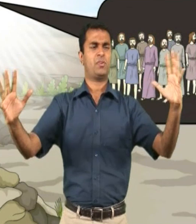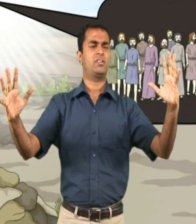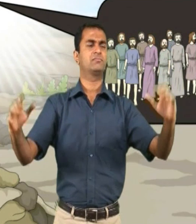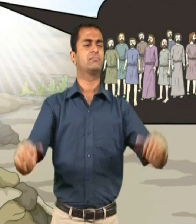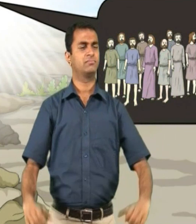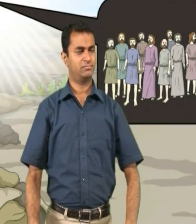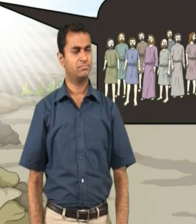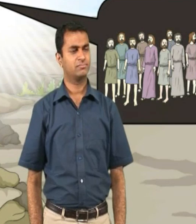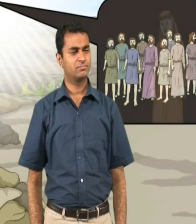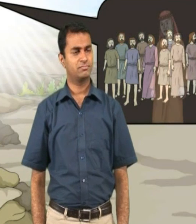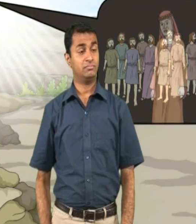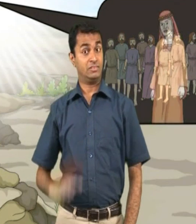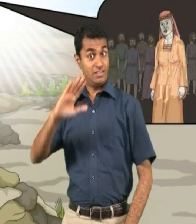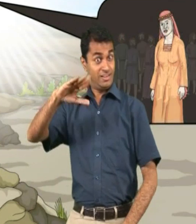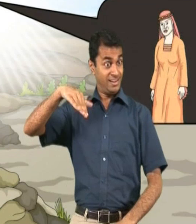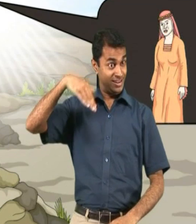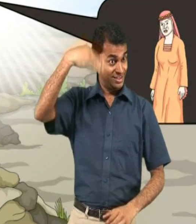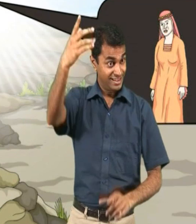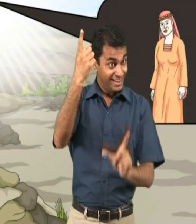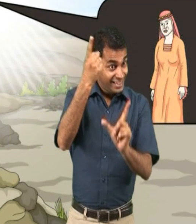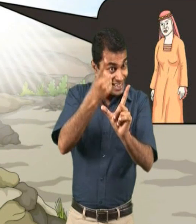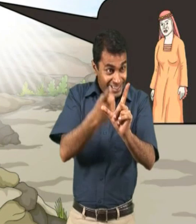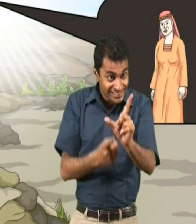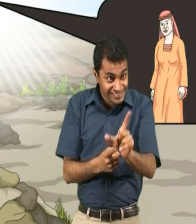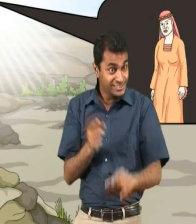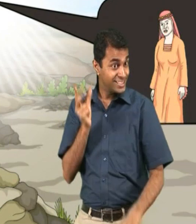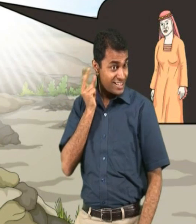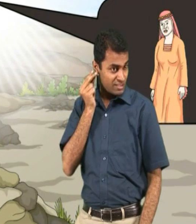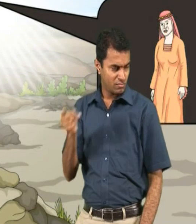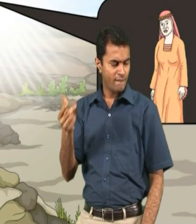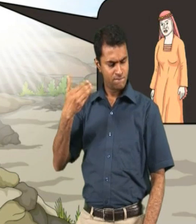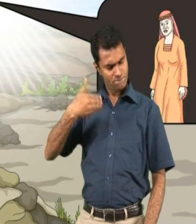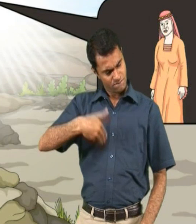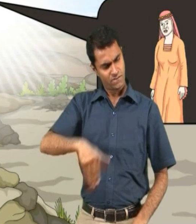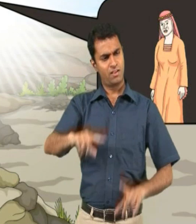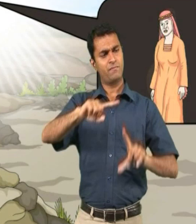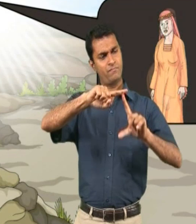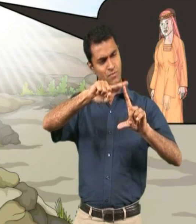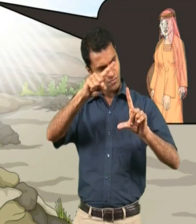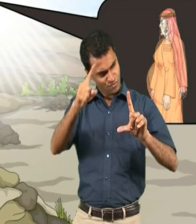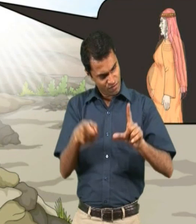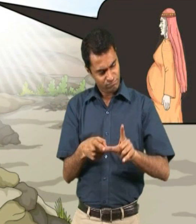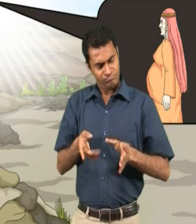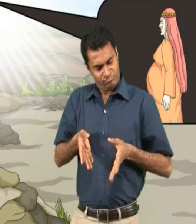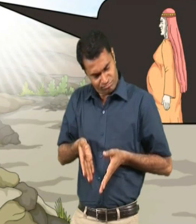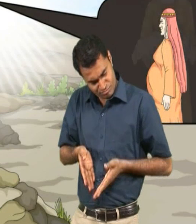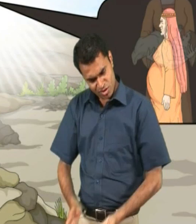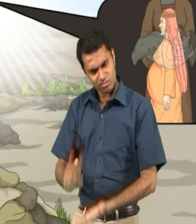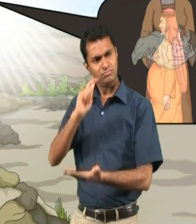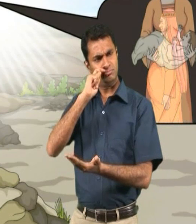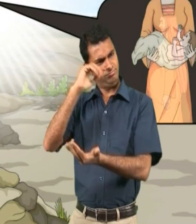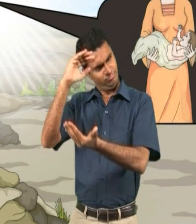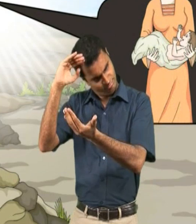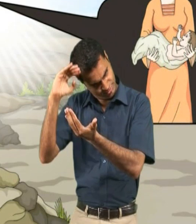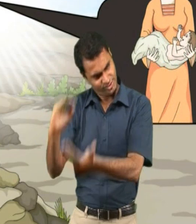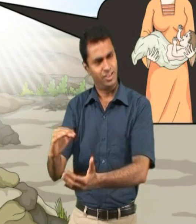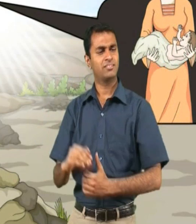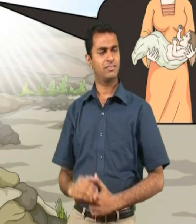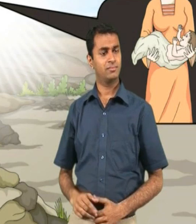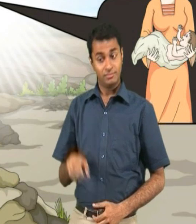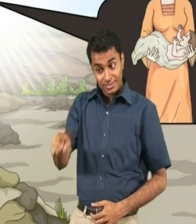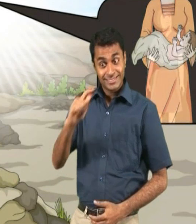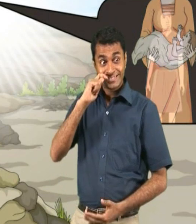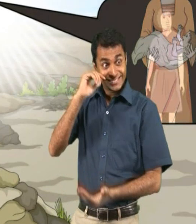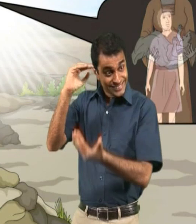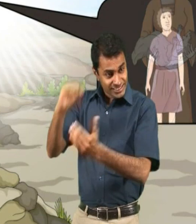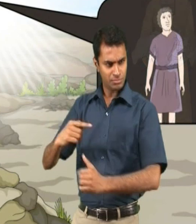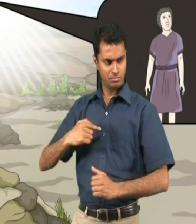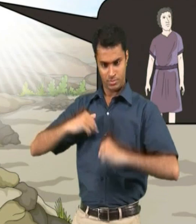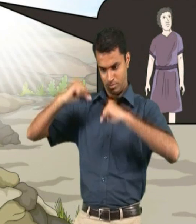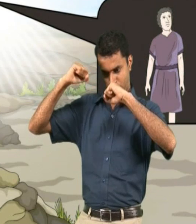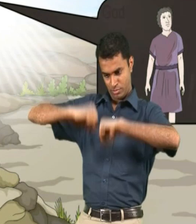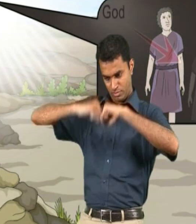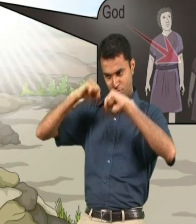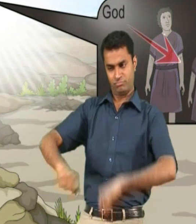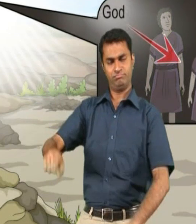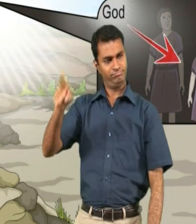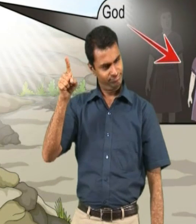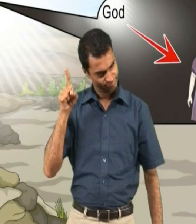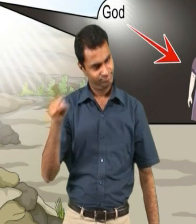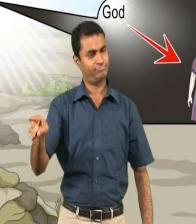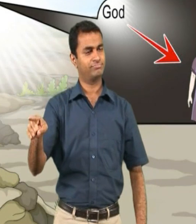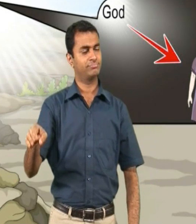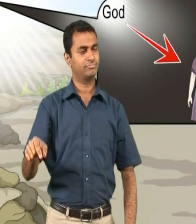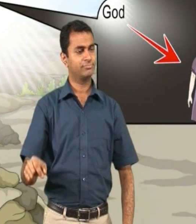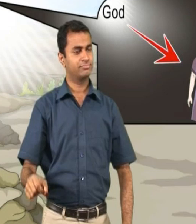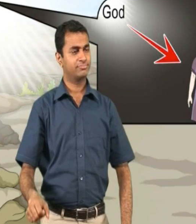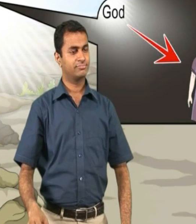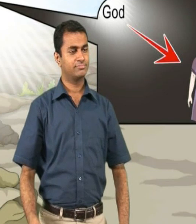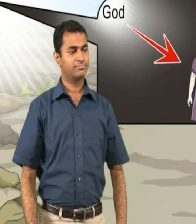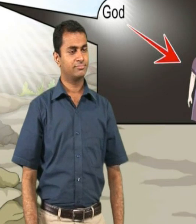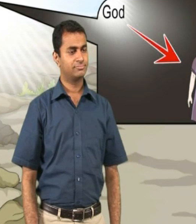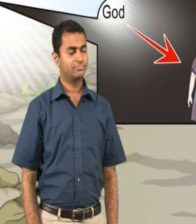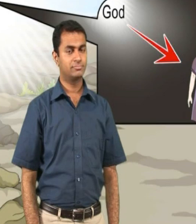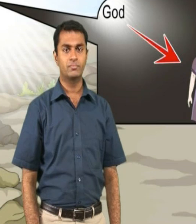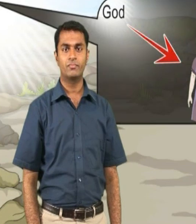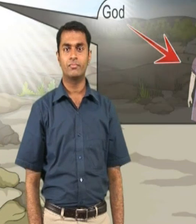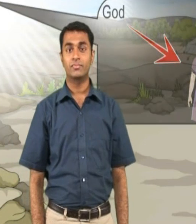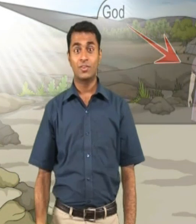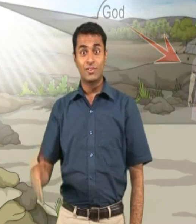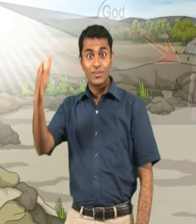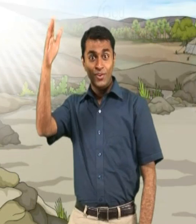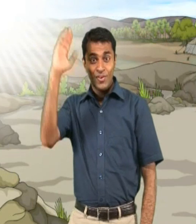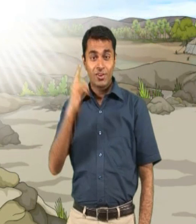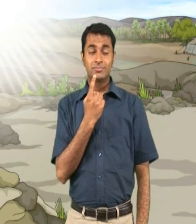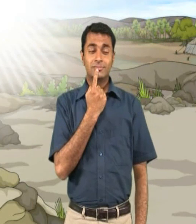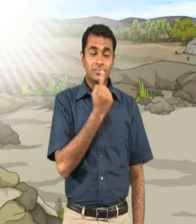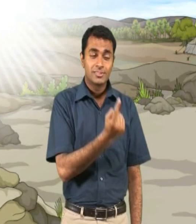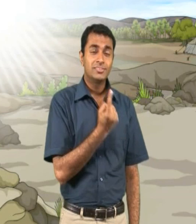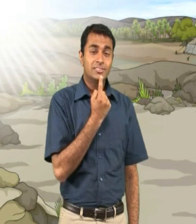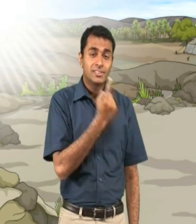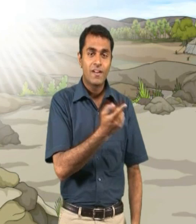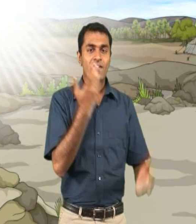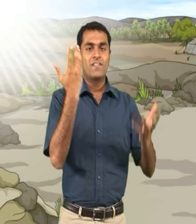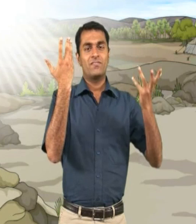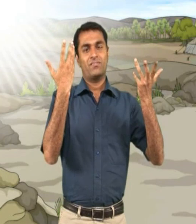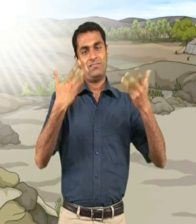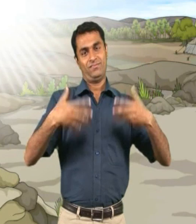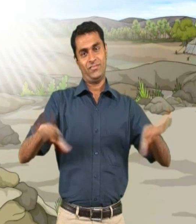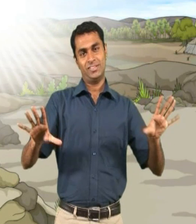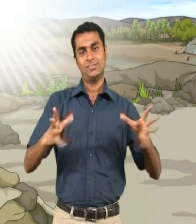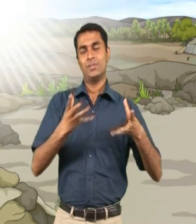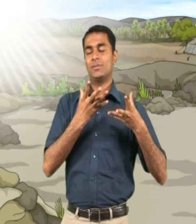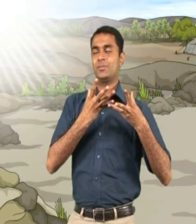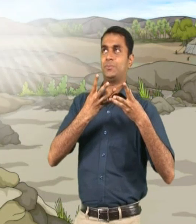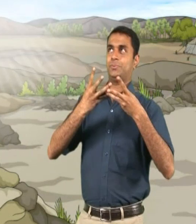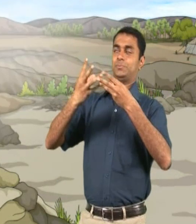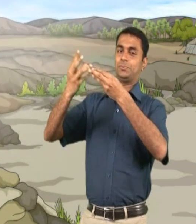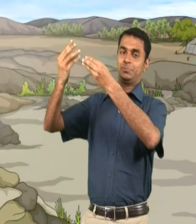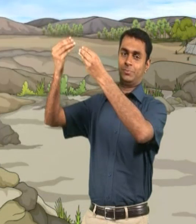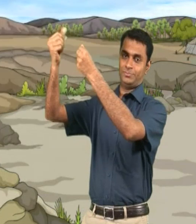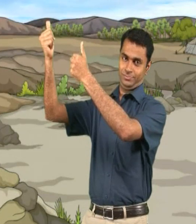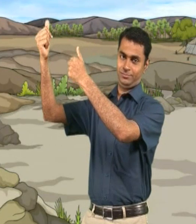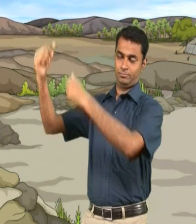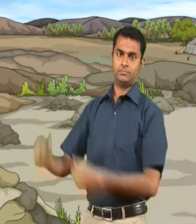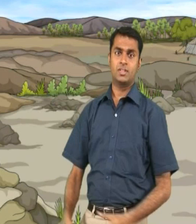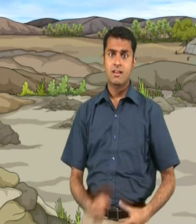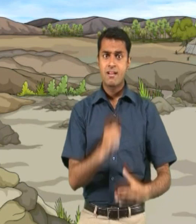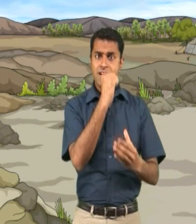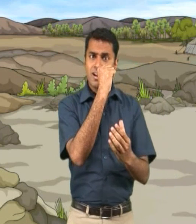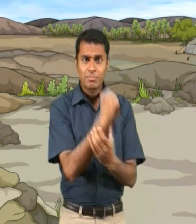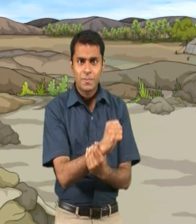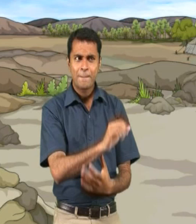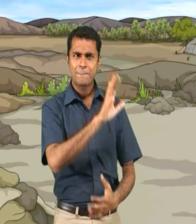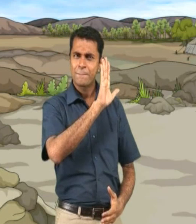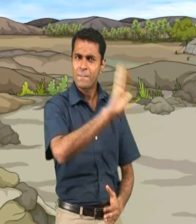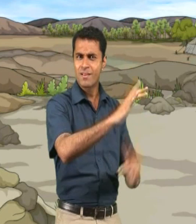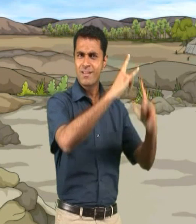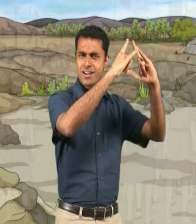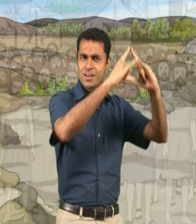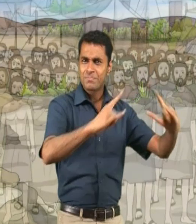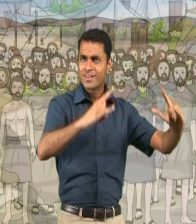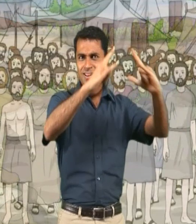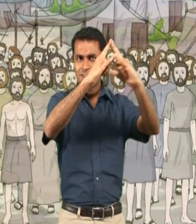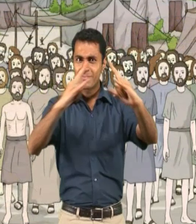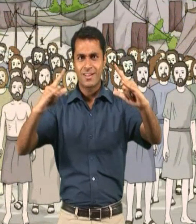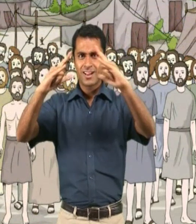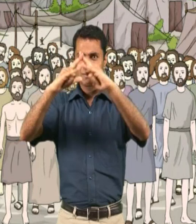But I will establish My covenant with Isaac, whom Sarah will bear to you at this time next year.” When He had finished speaking with Abraham, God went up from him.